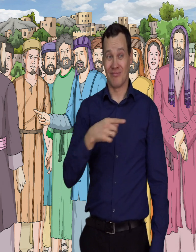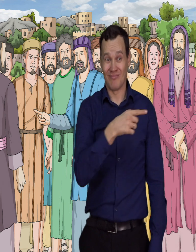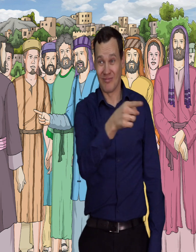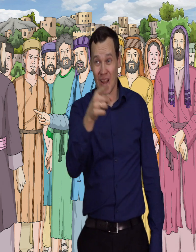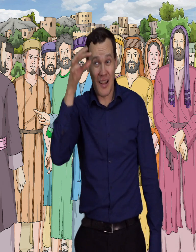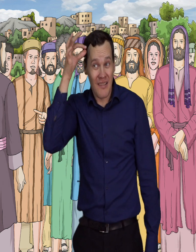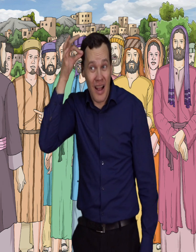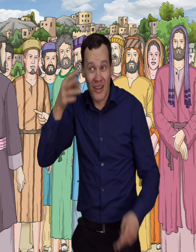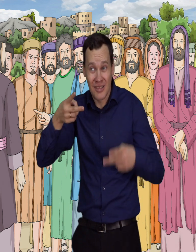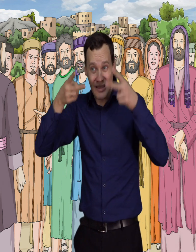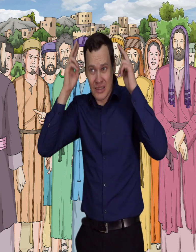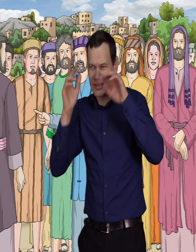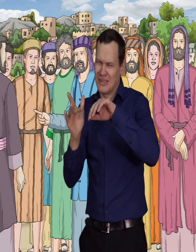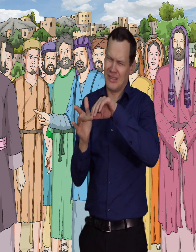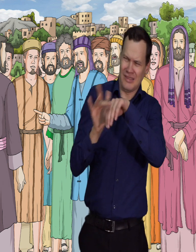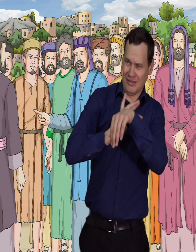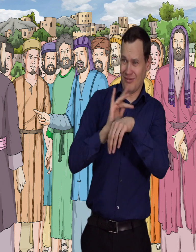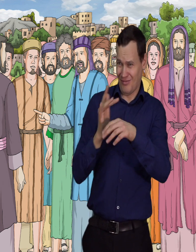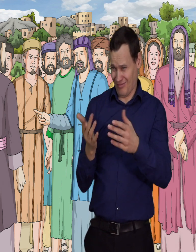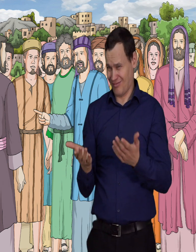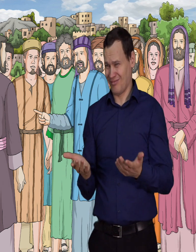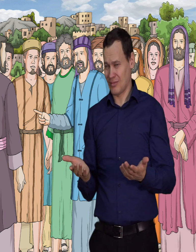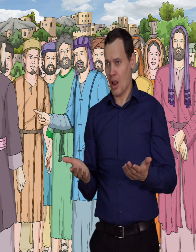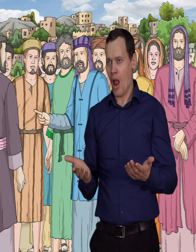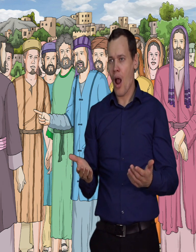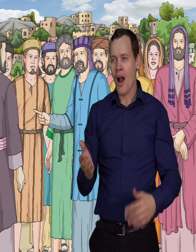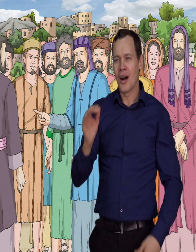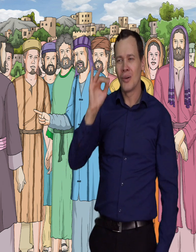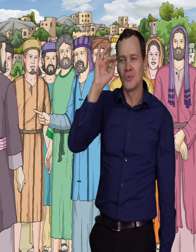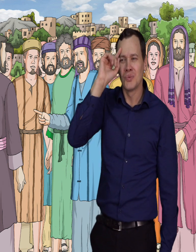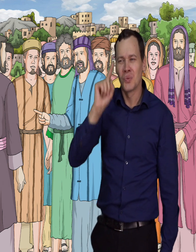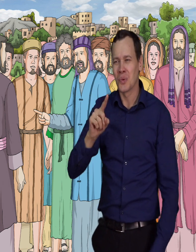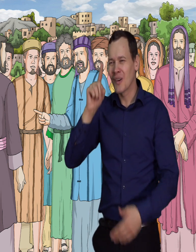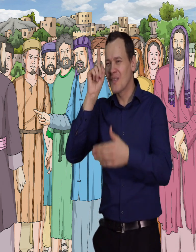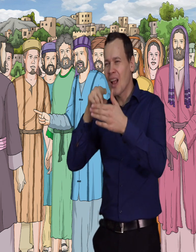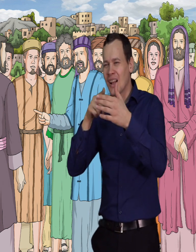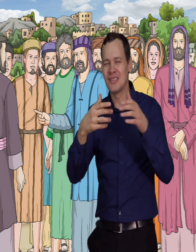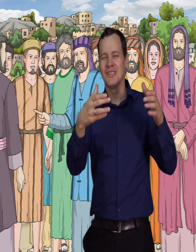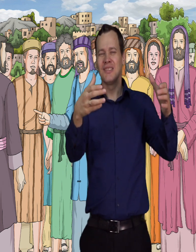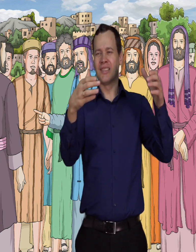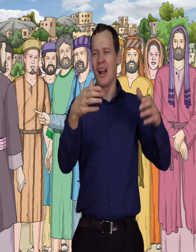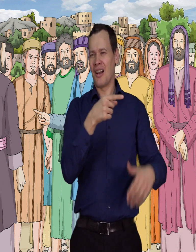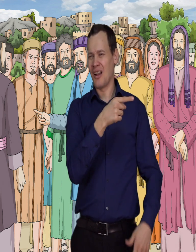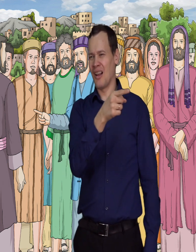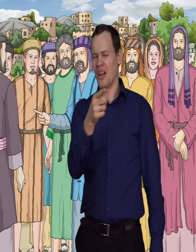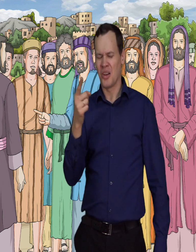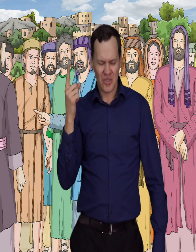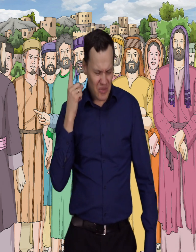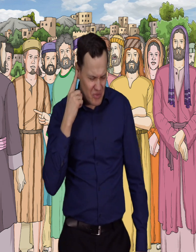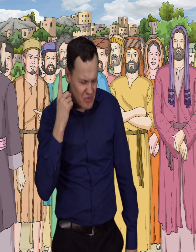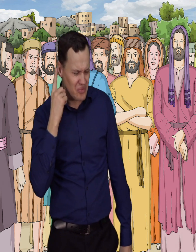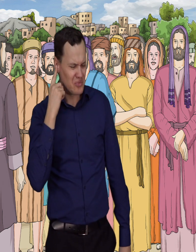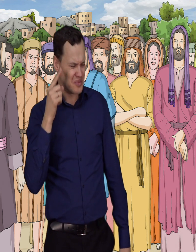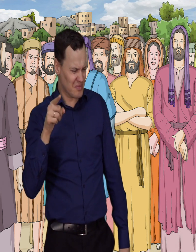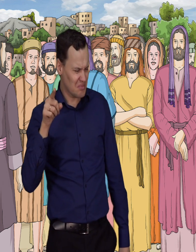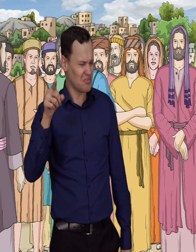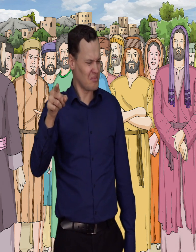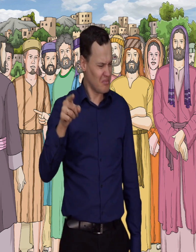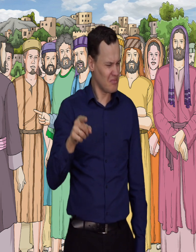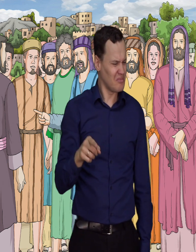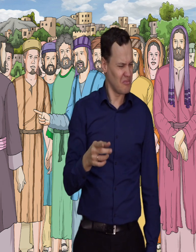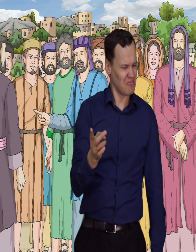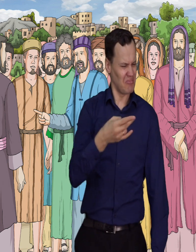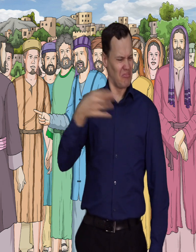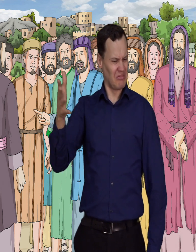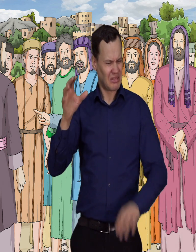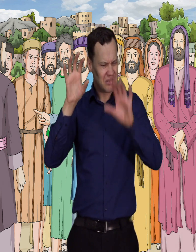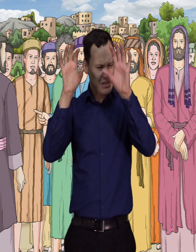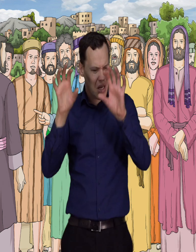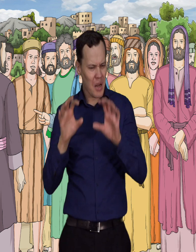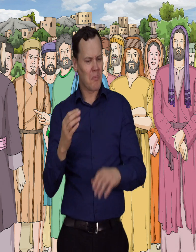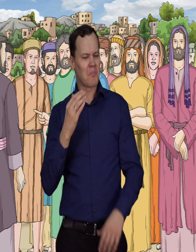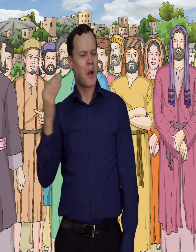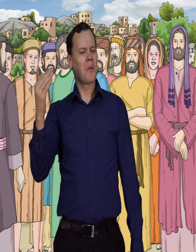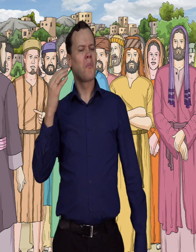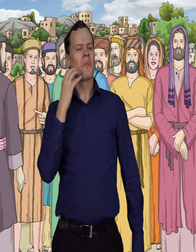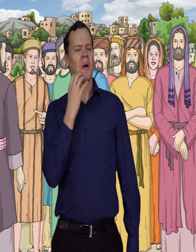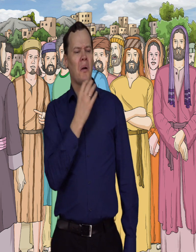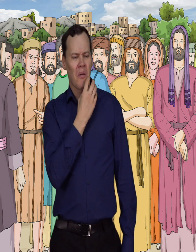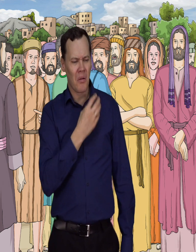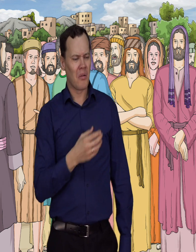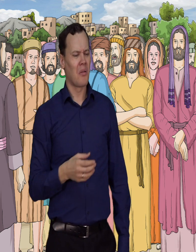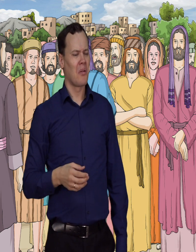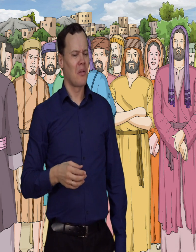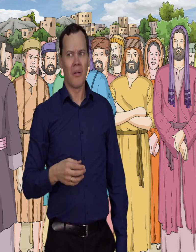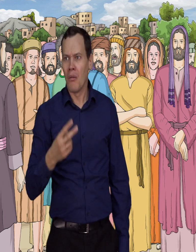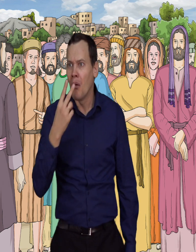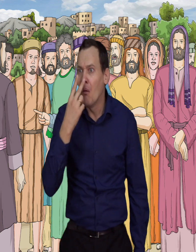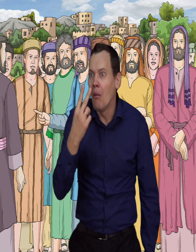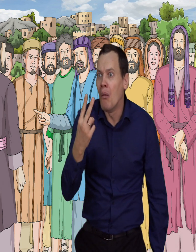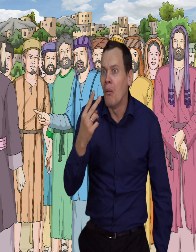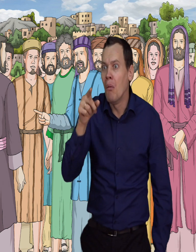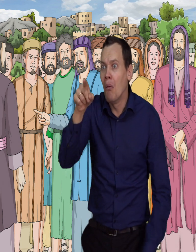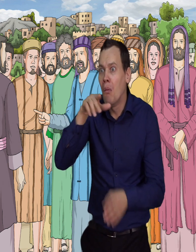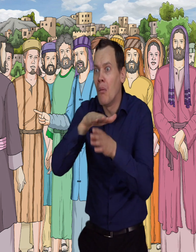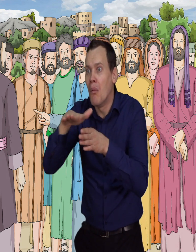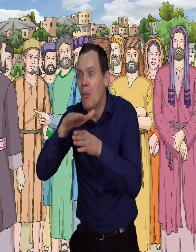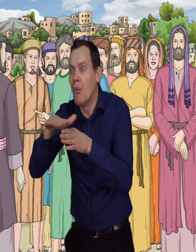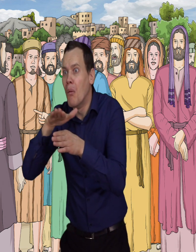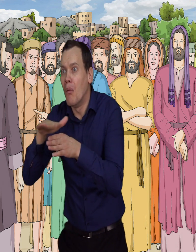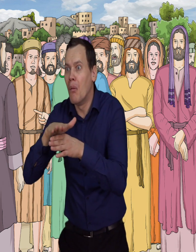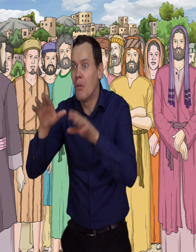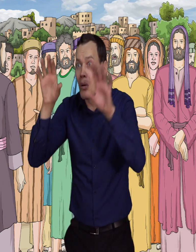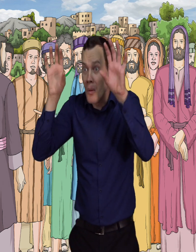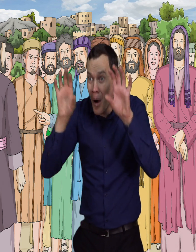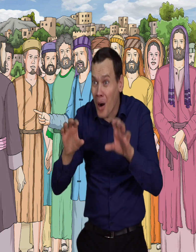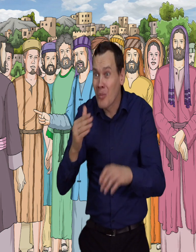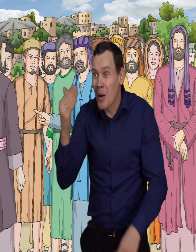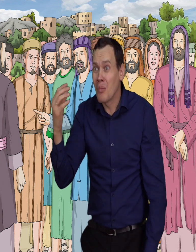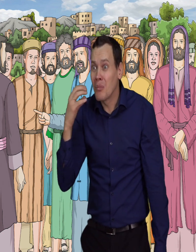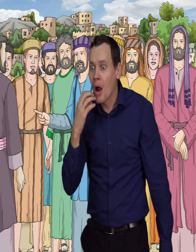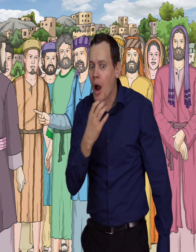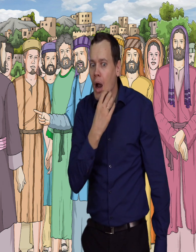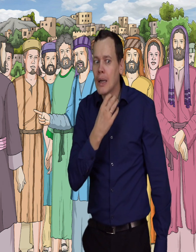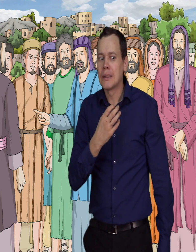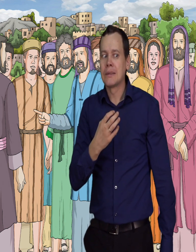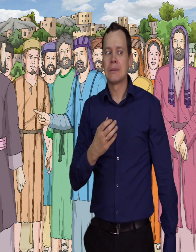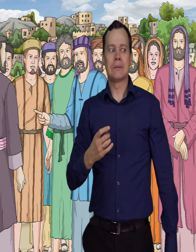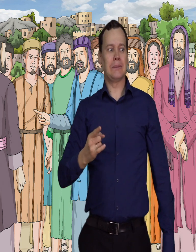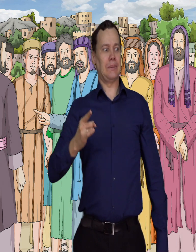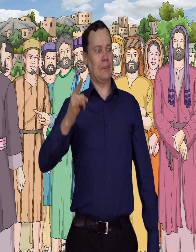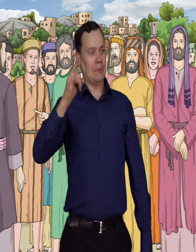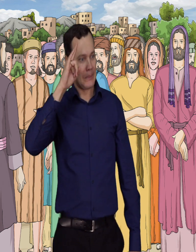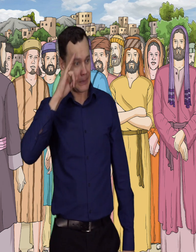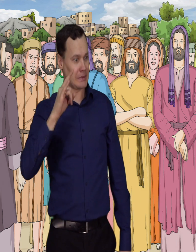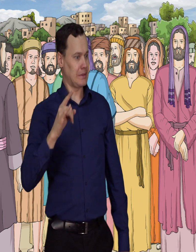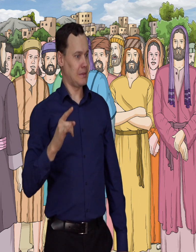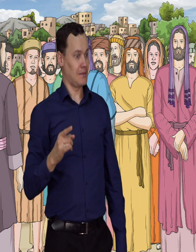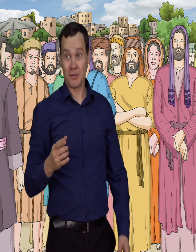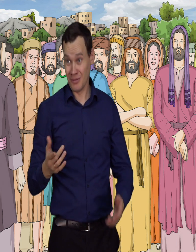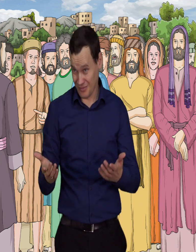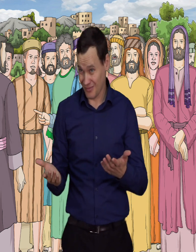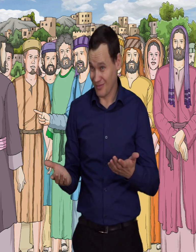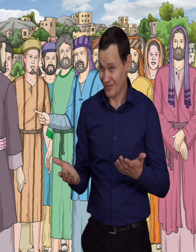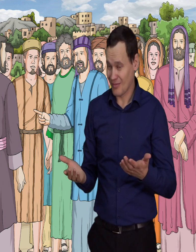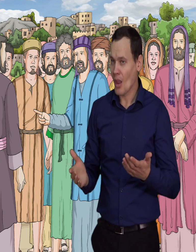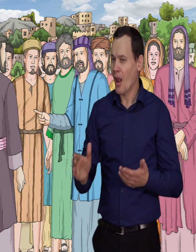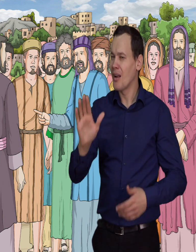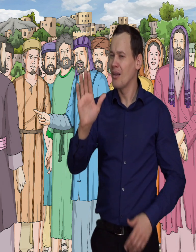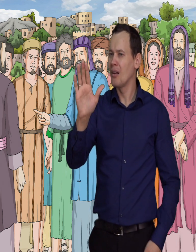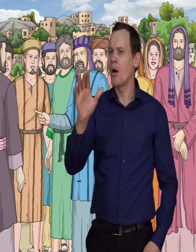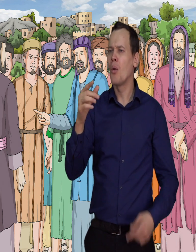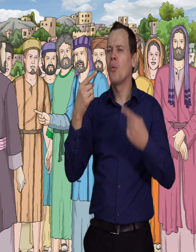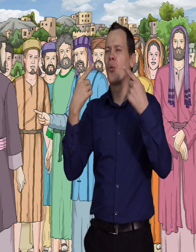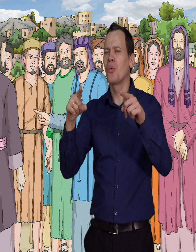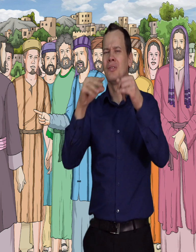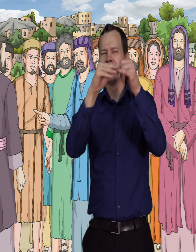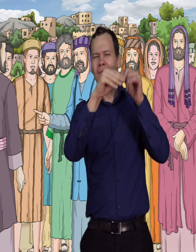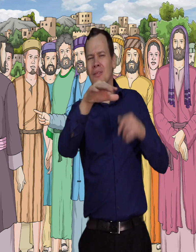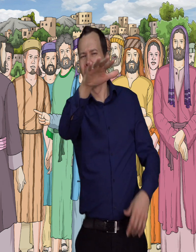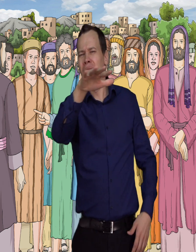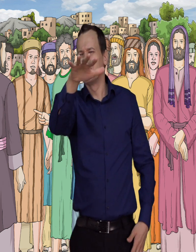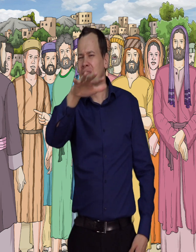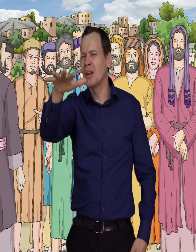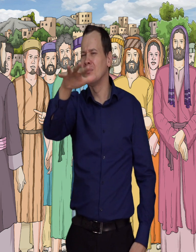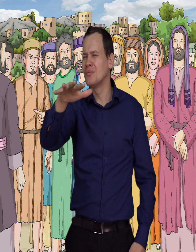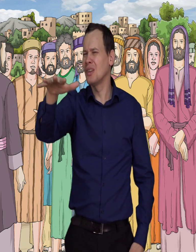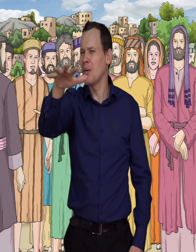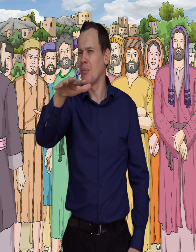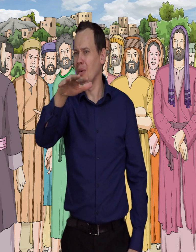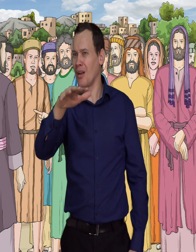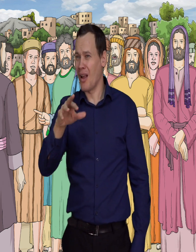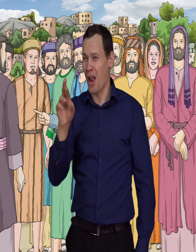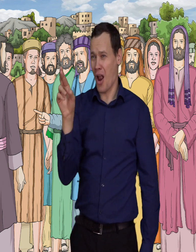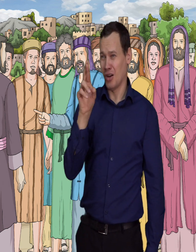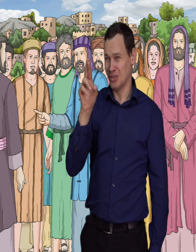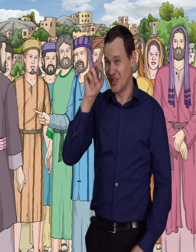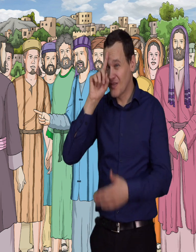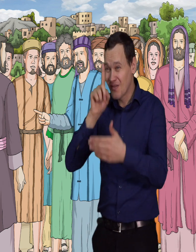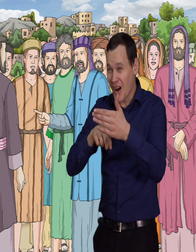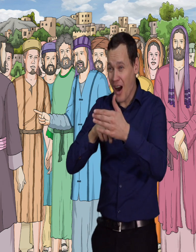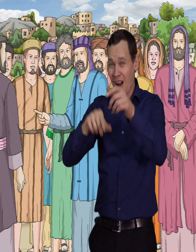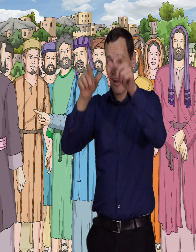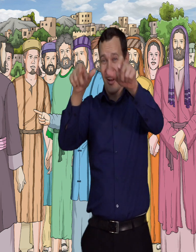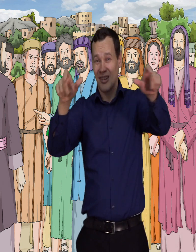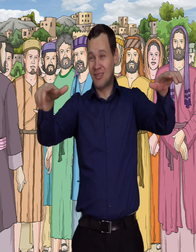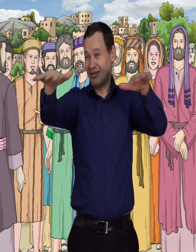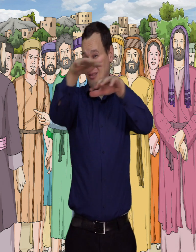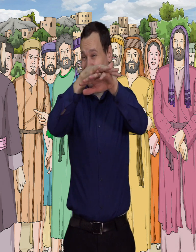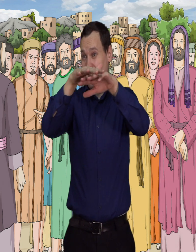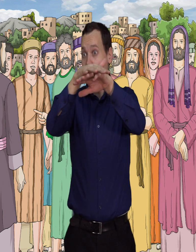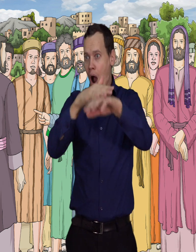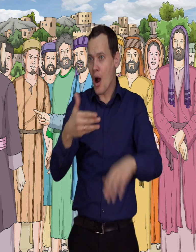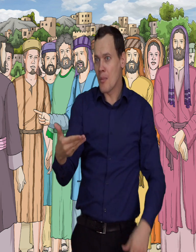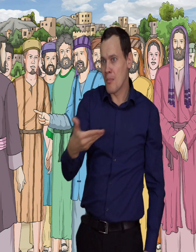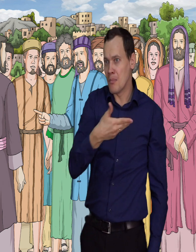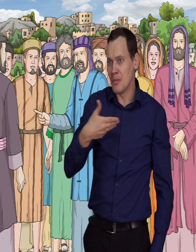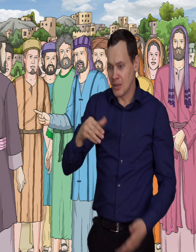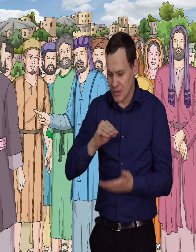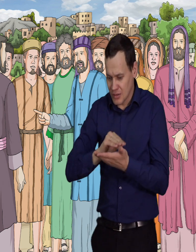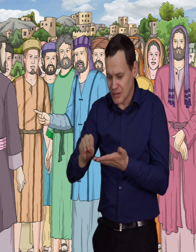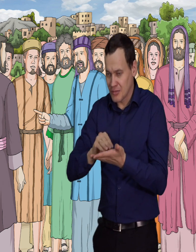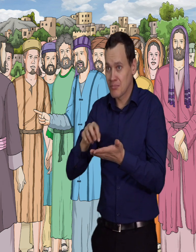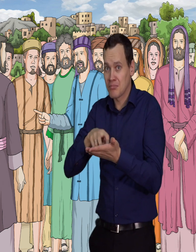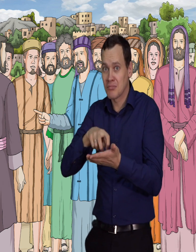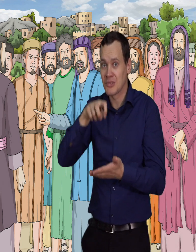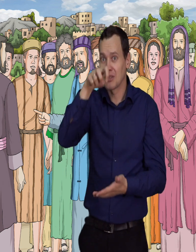Then everyone will know that there is no truth to these rumors about you, but that you also live in obedience to the law.